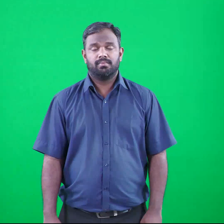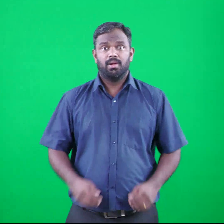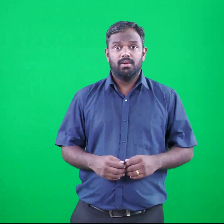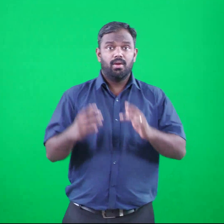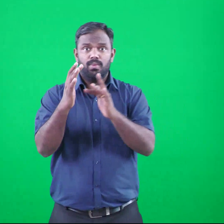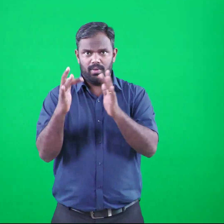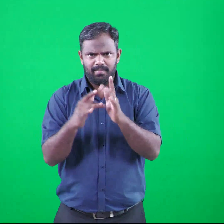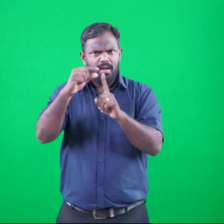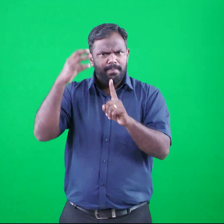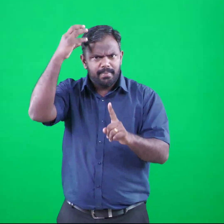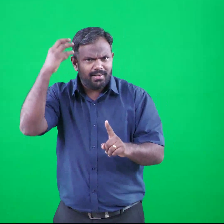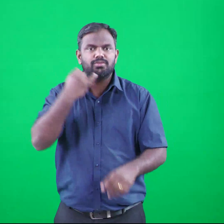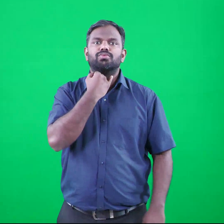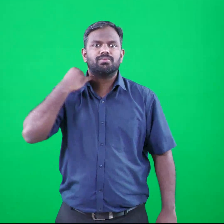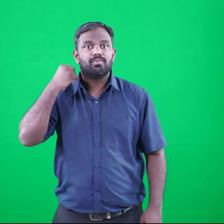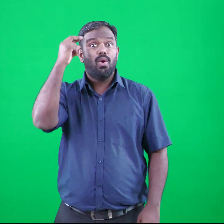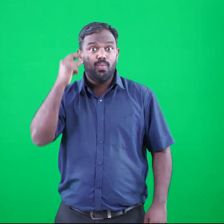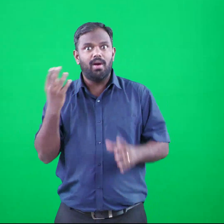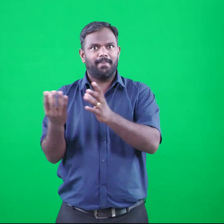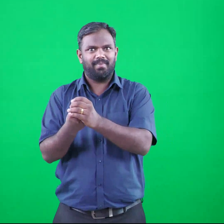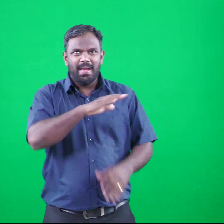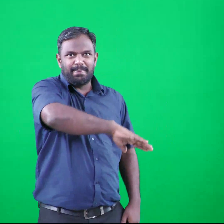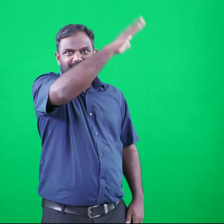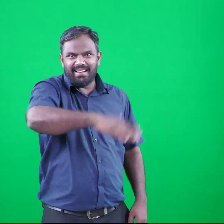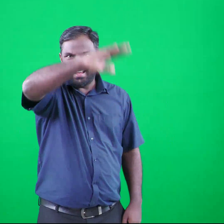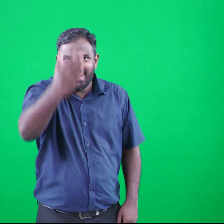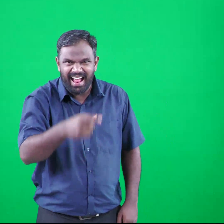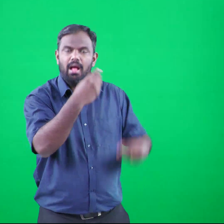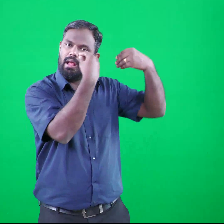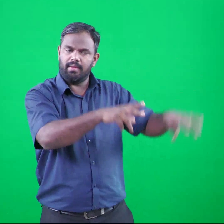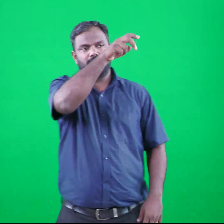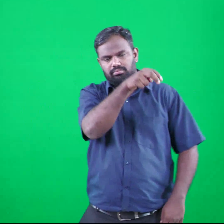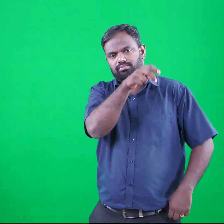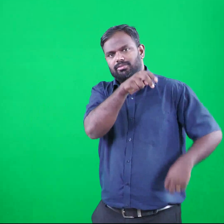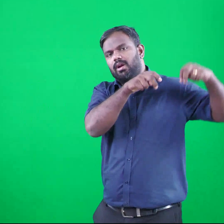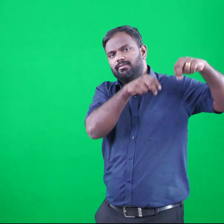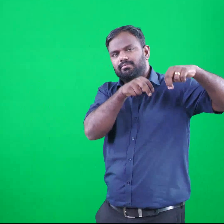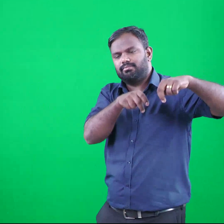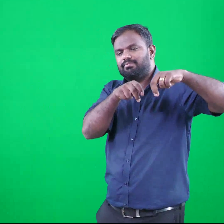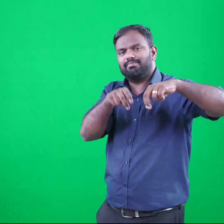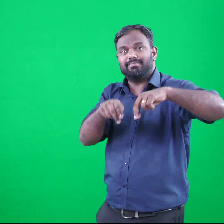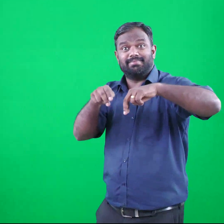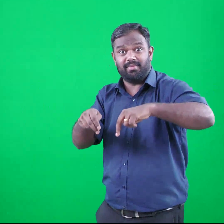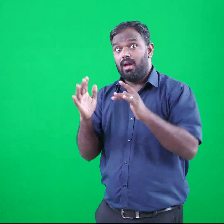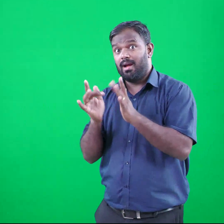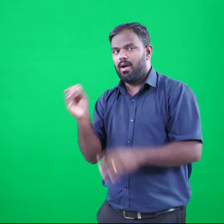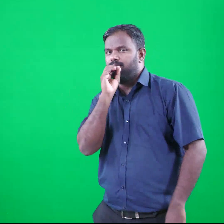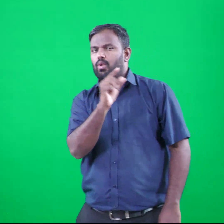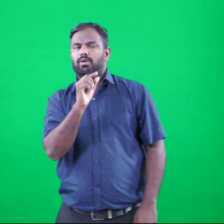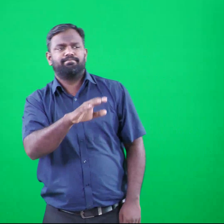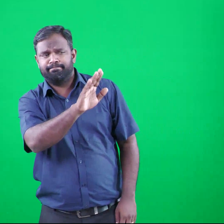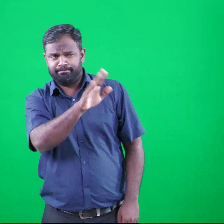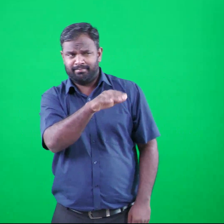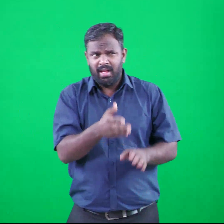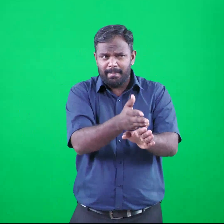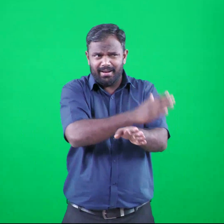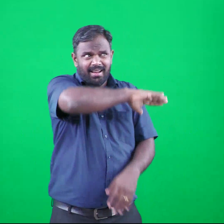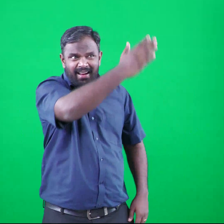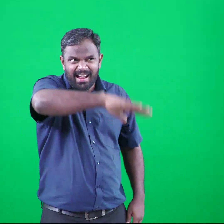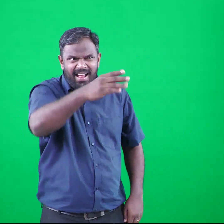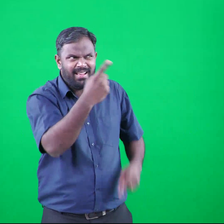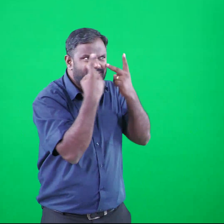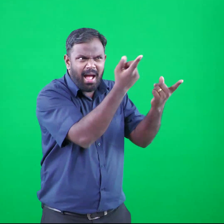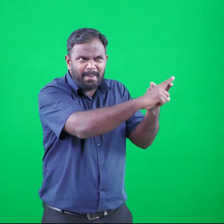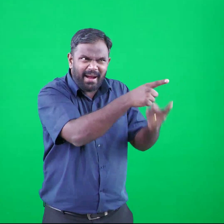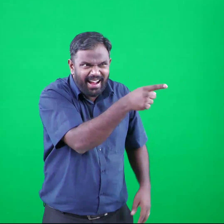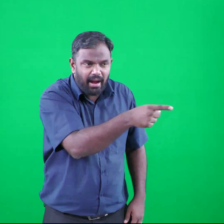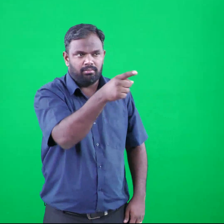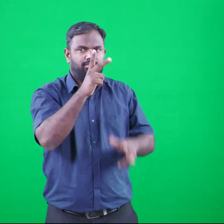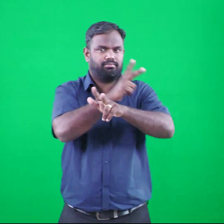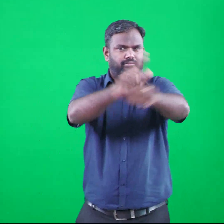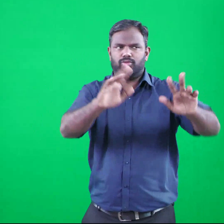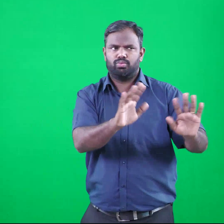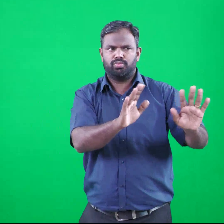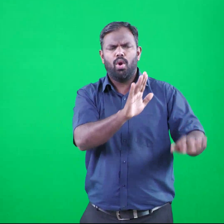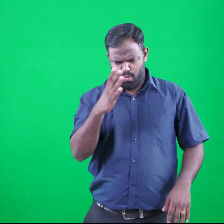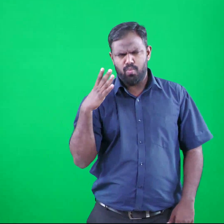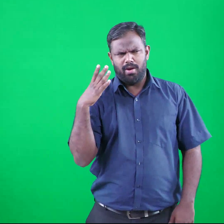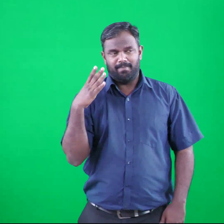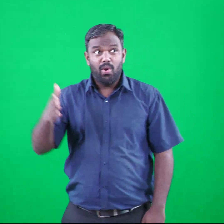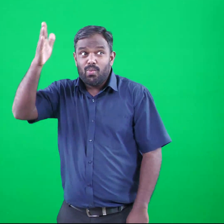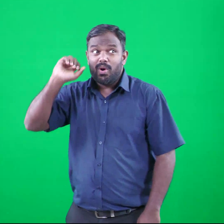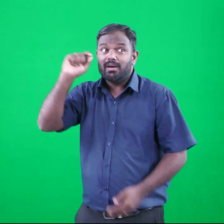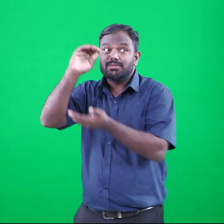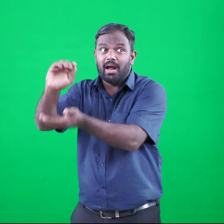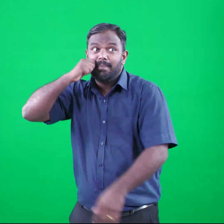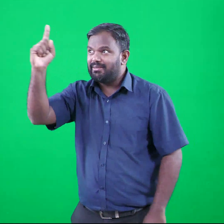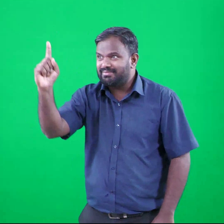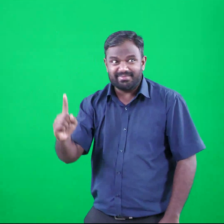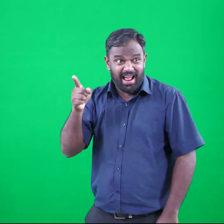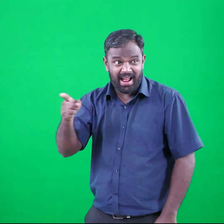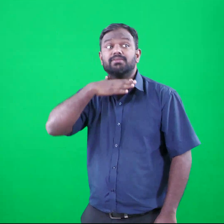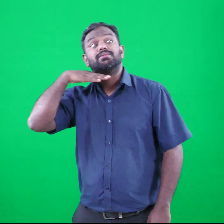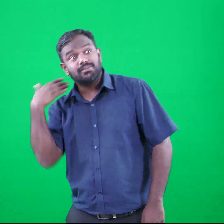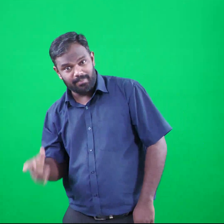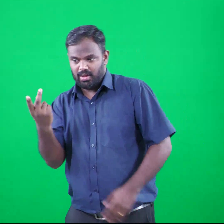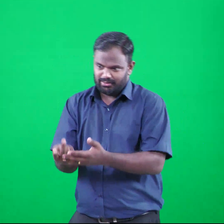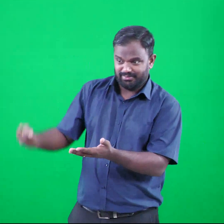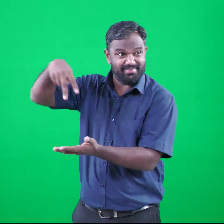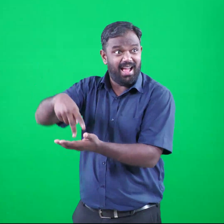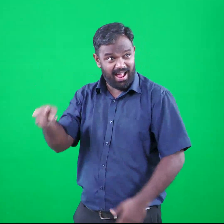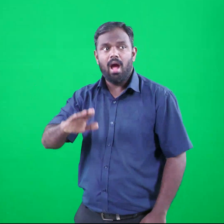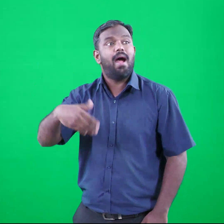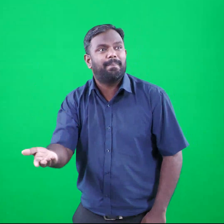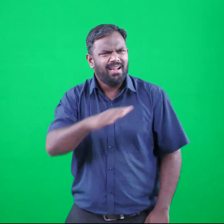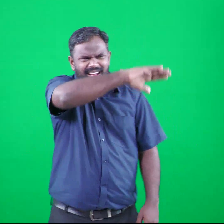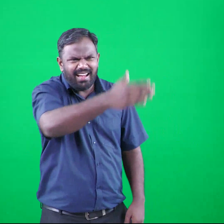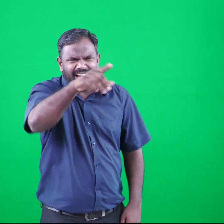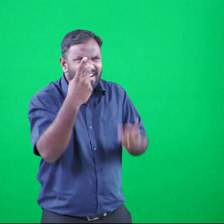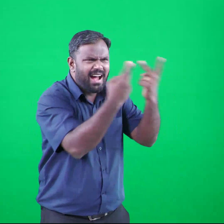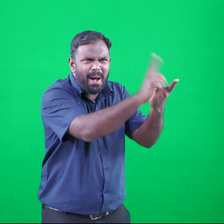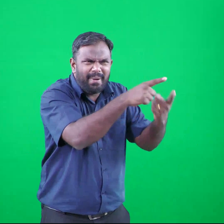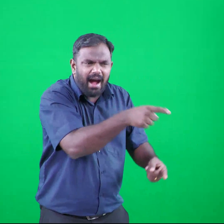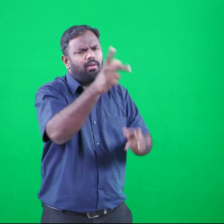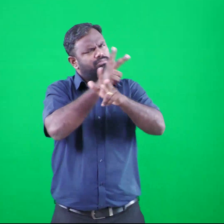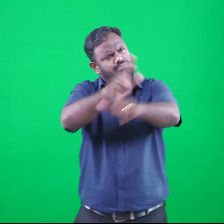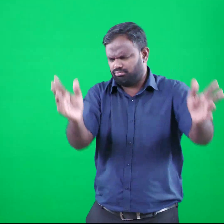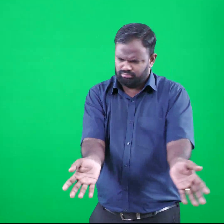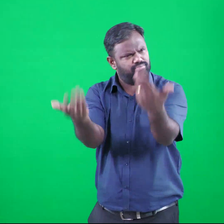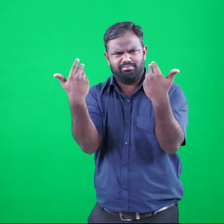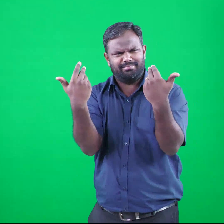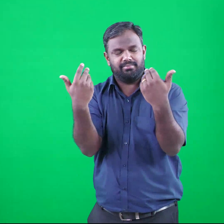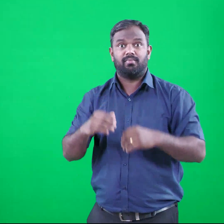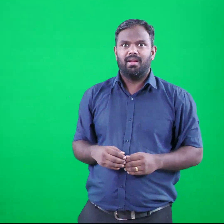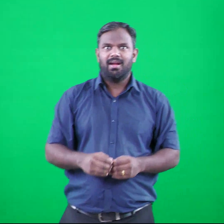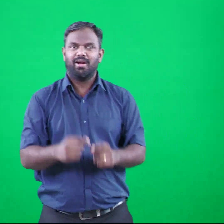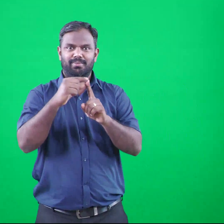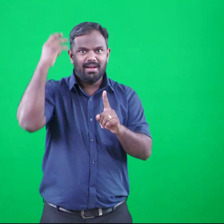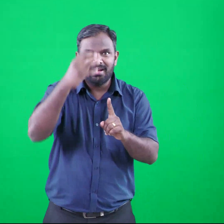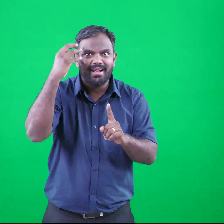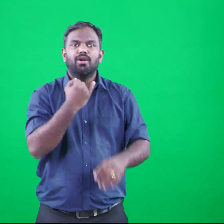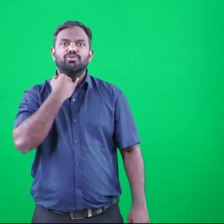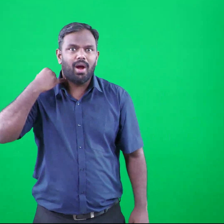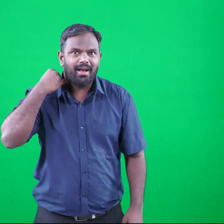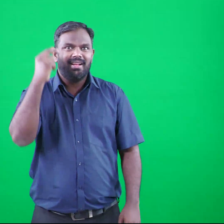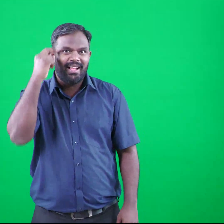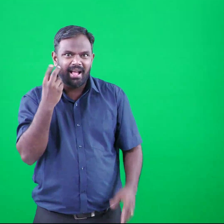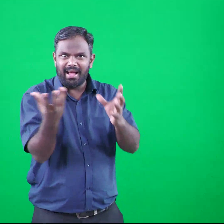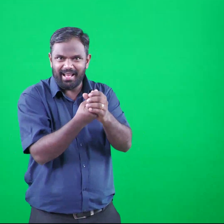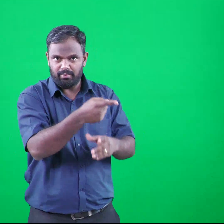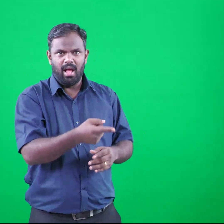As they were coming down the mountain, Jesus admonished them not to tell anyone what they had seen until the Son of Man had risen from the dead.